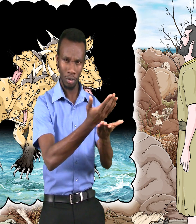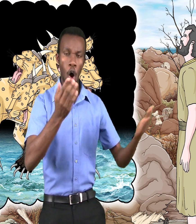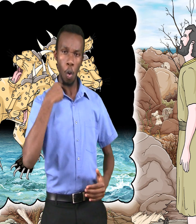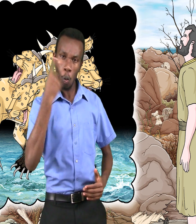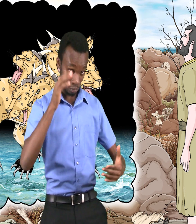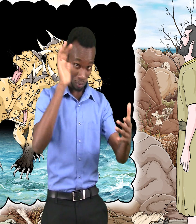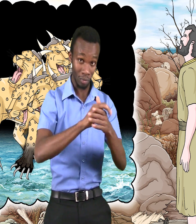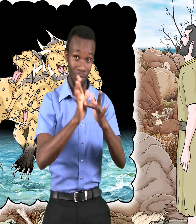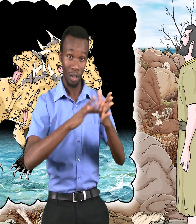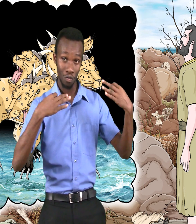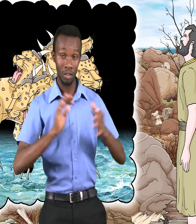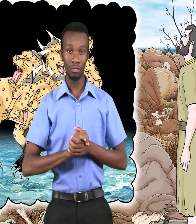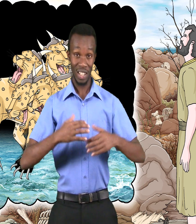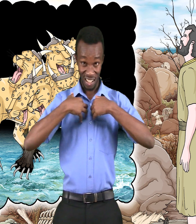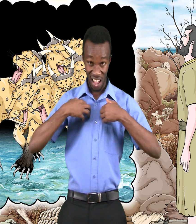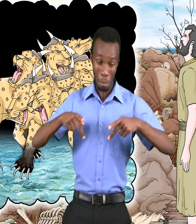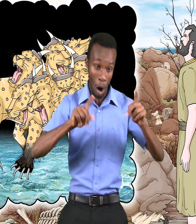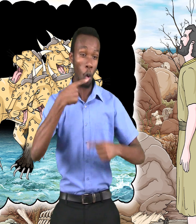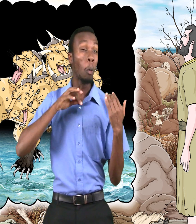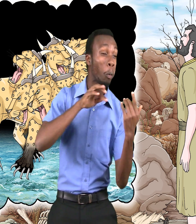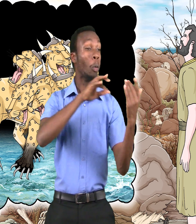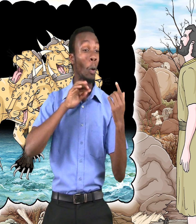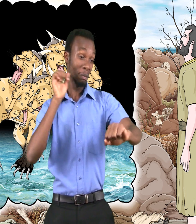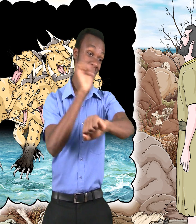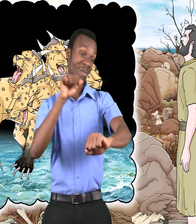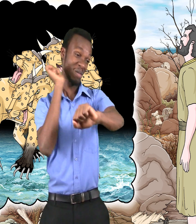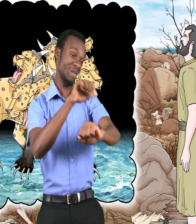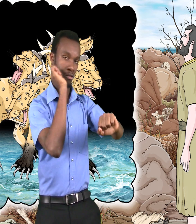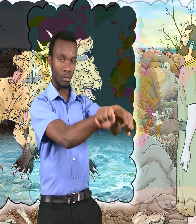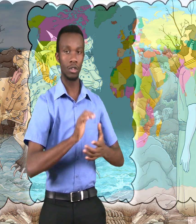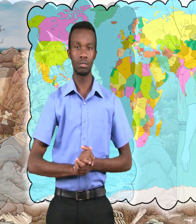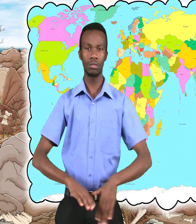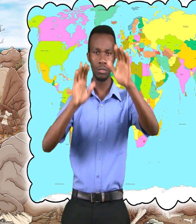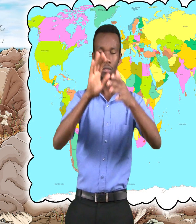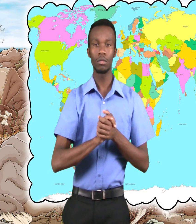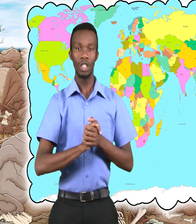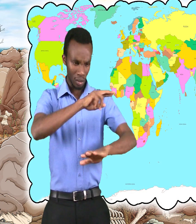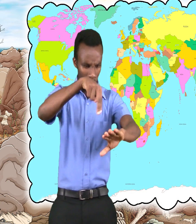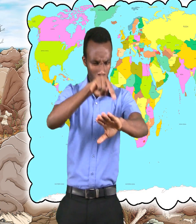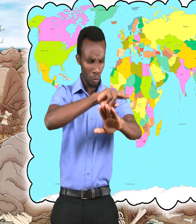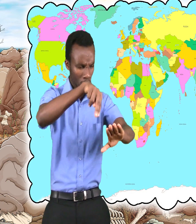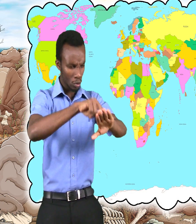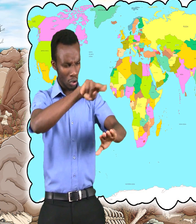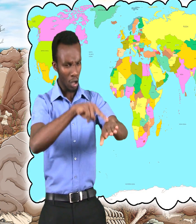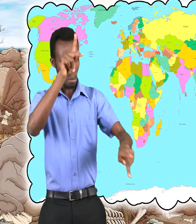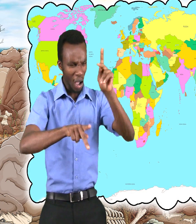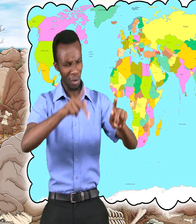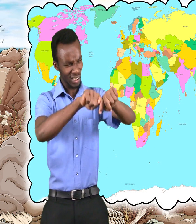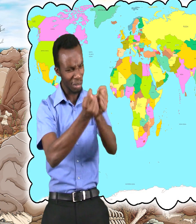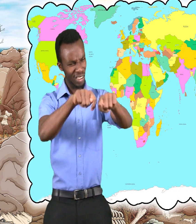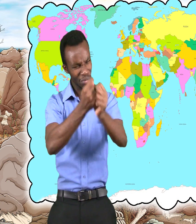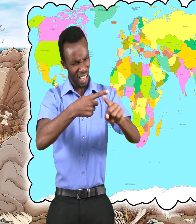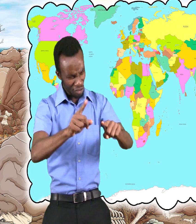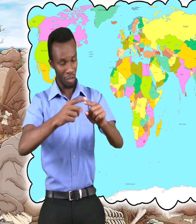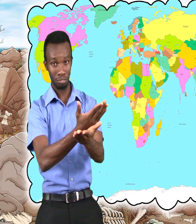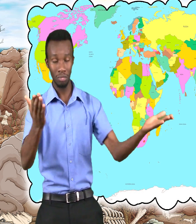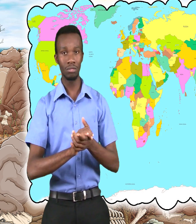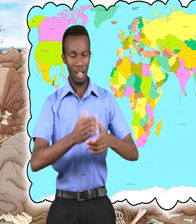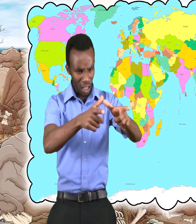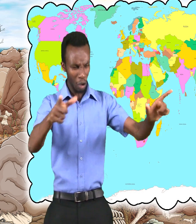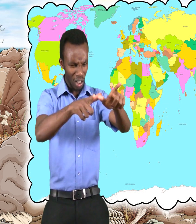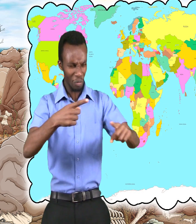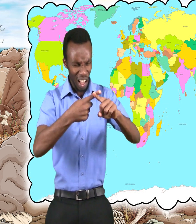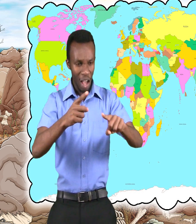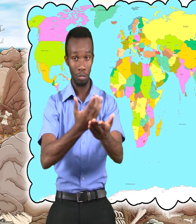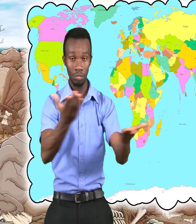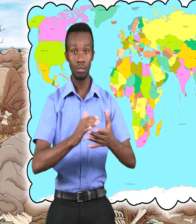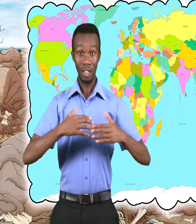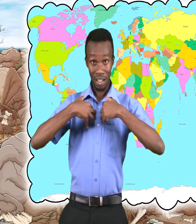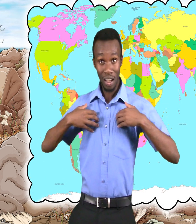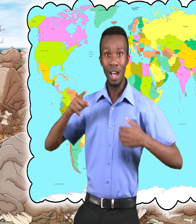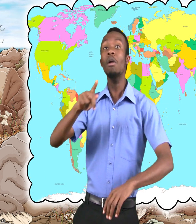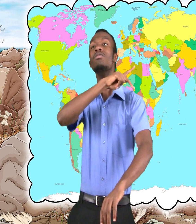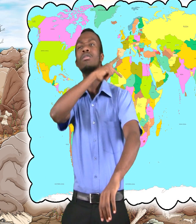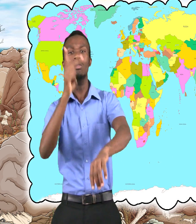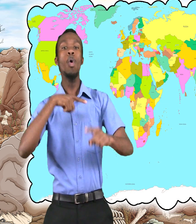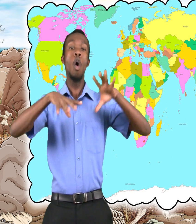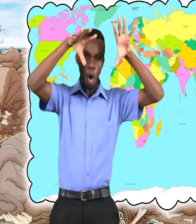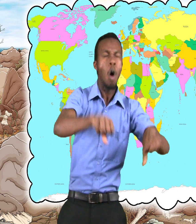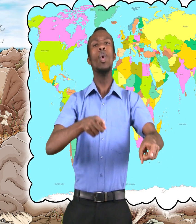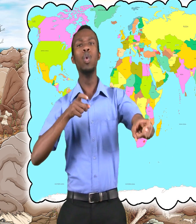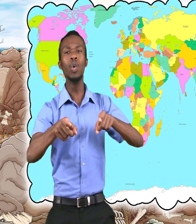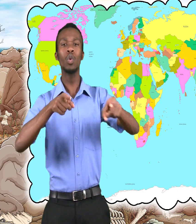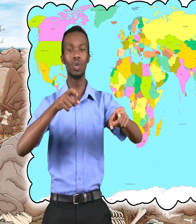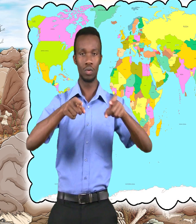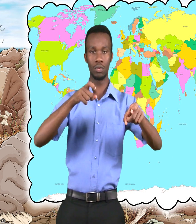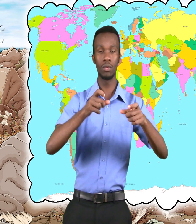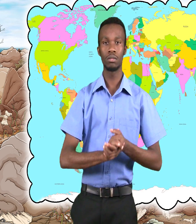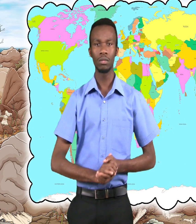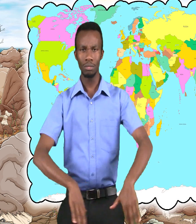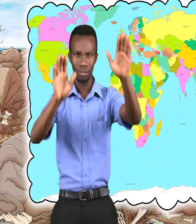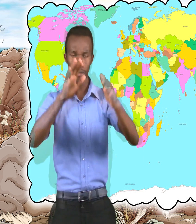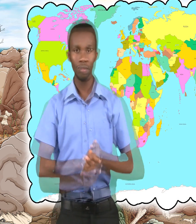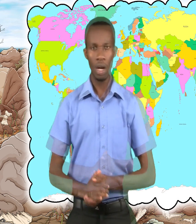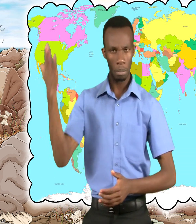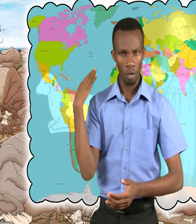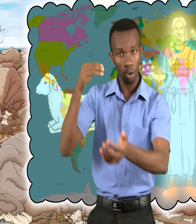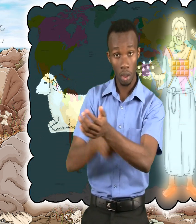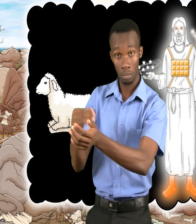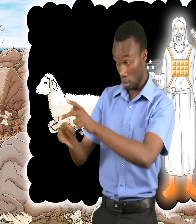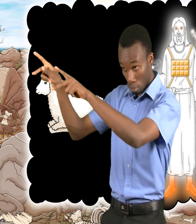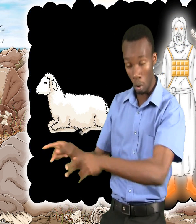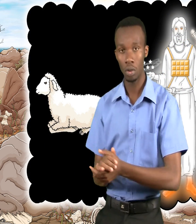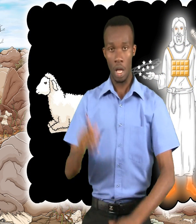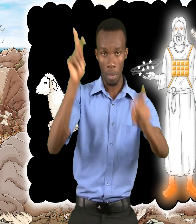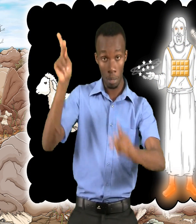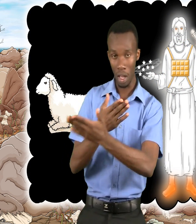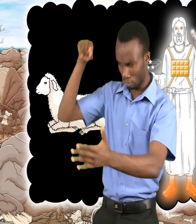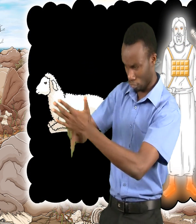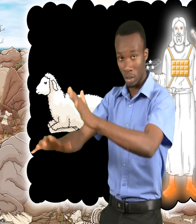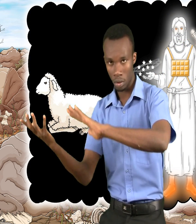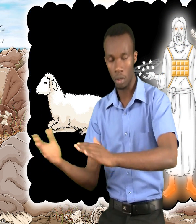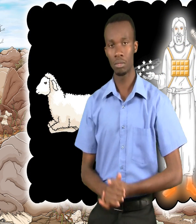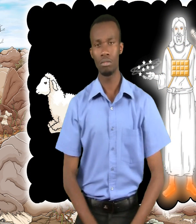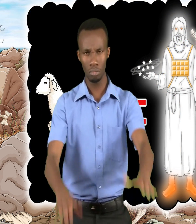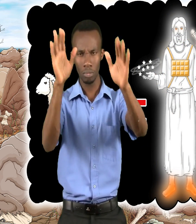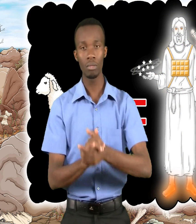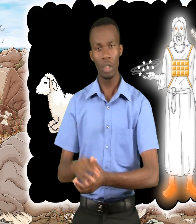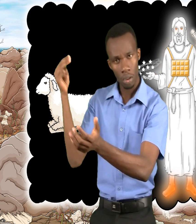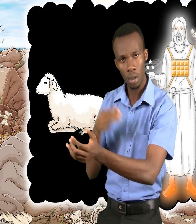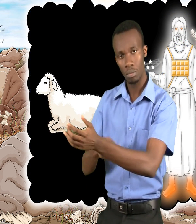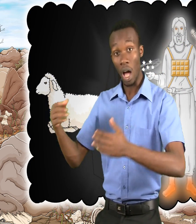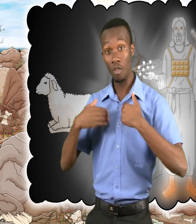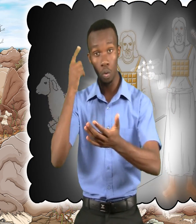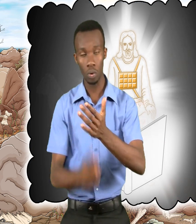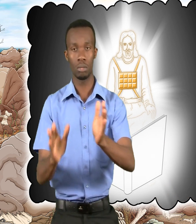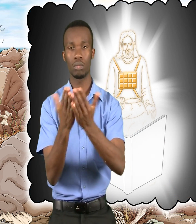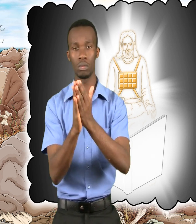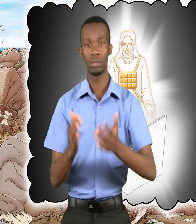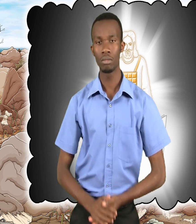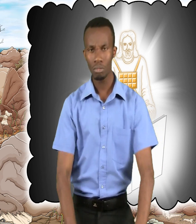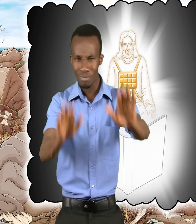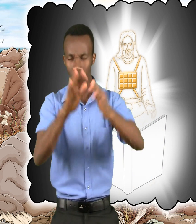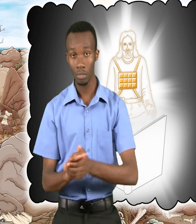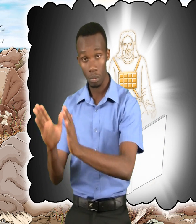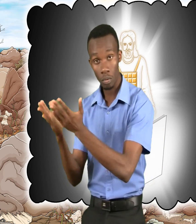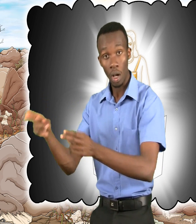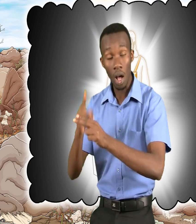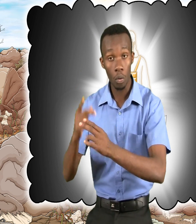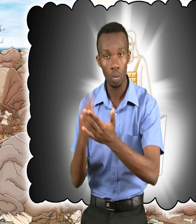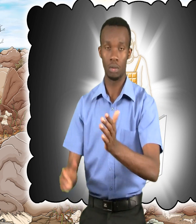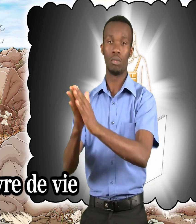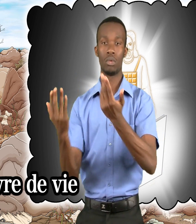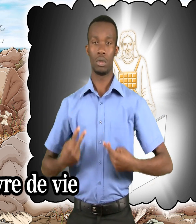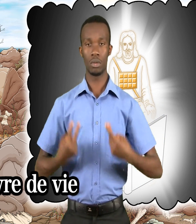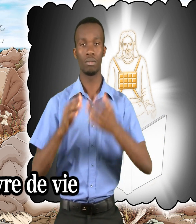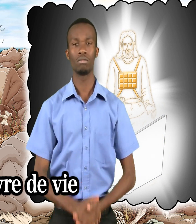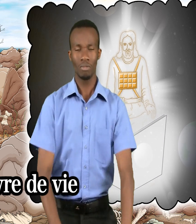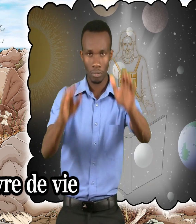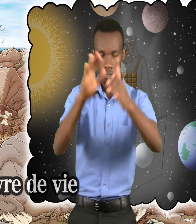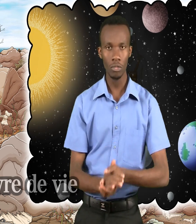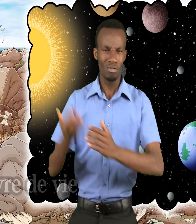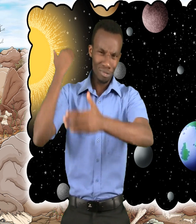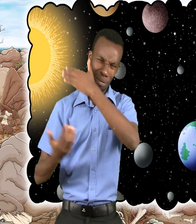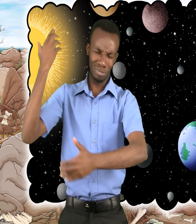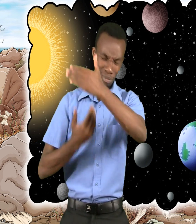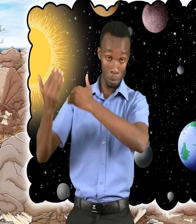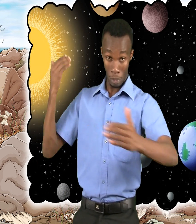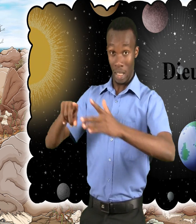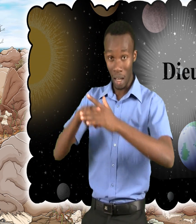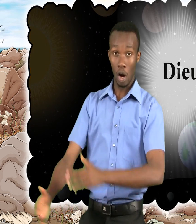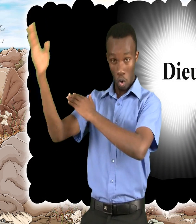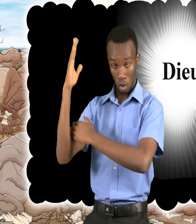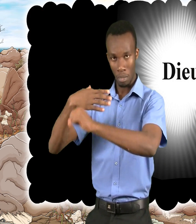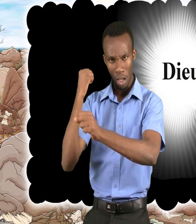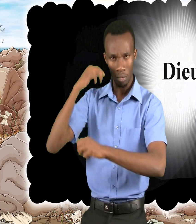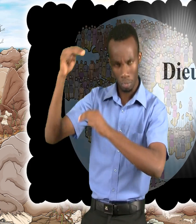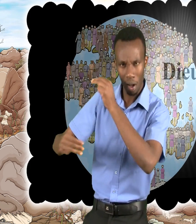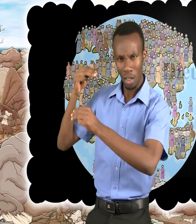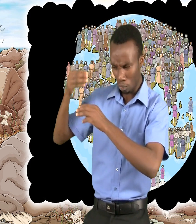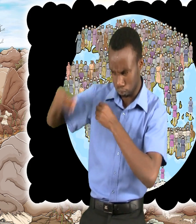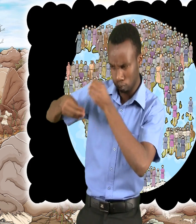Then the beast was permitted to wage war against the saints and to conquer them, and it was given authority over every tribe and people and tongue and nation.